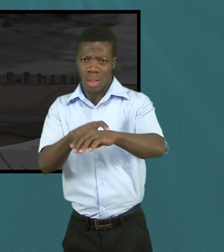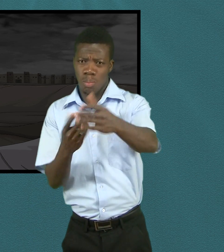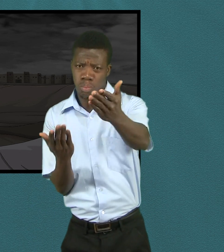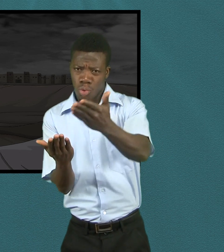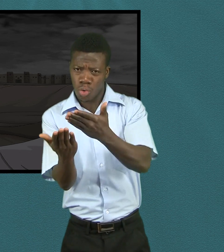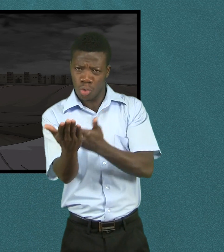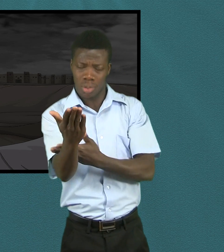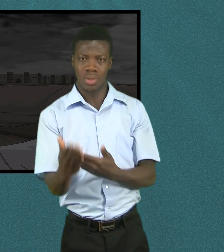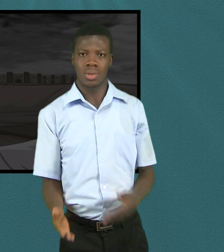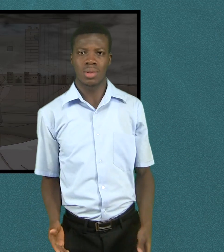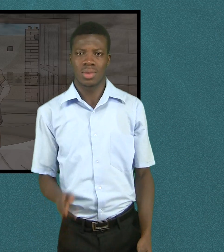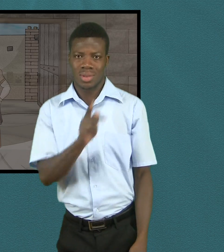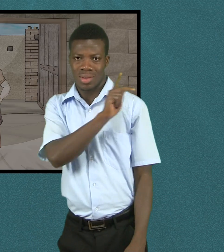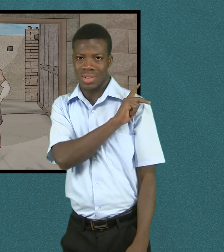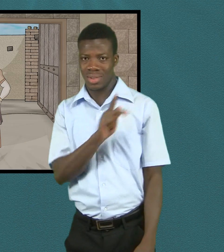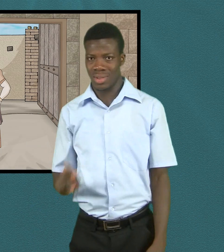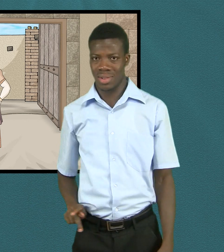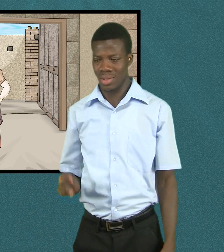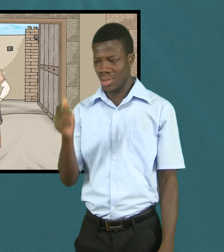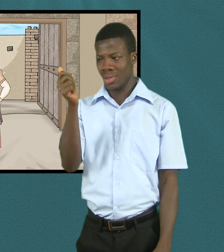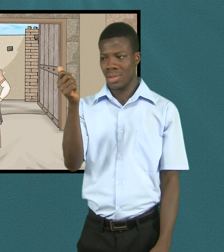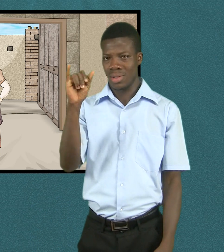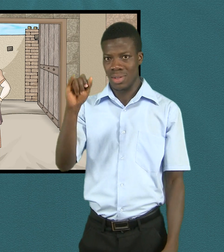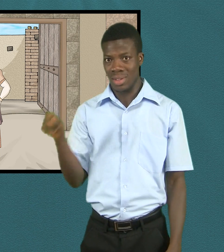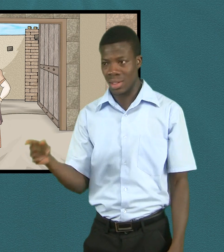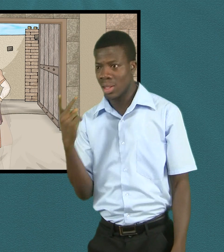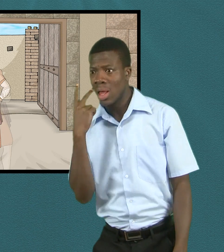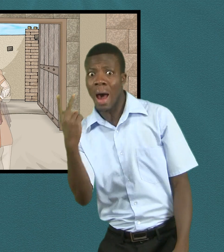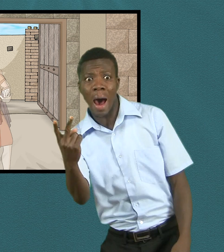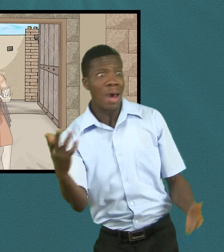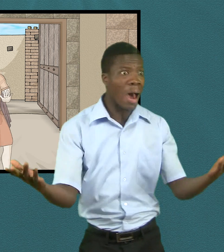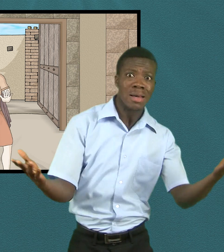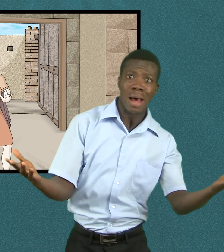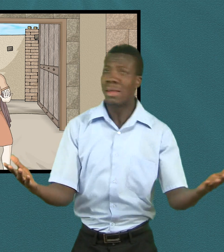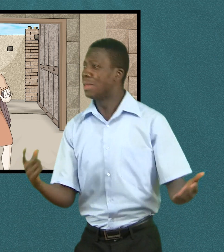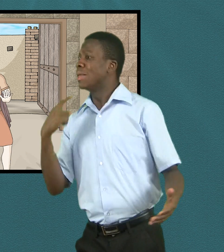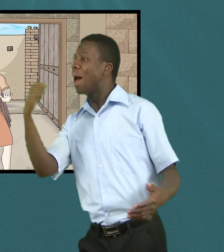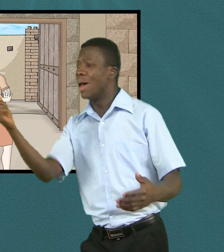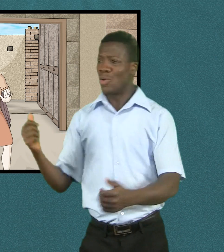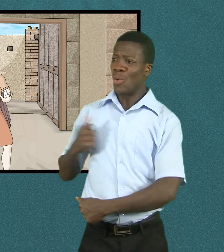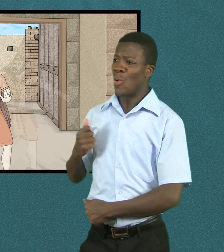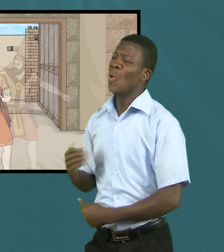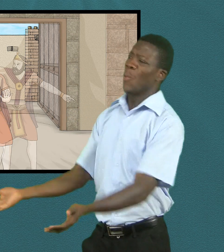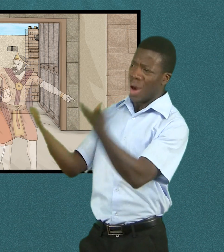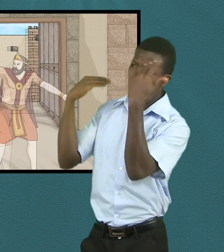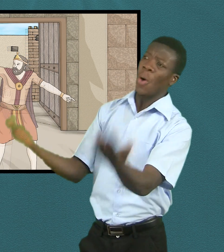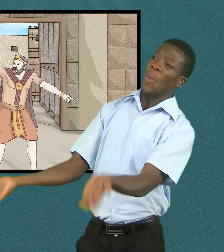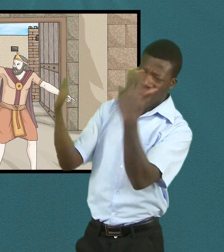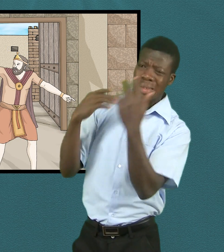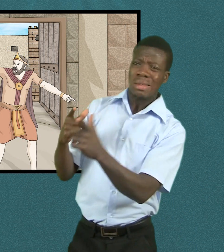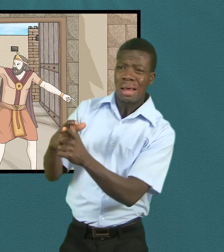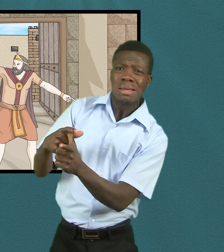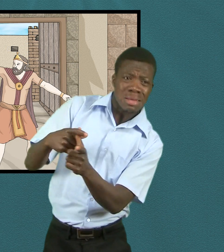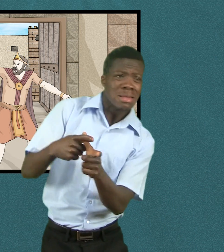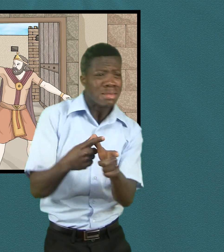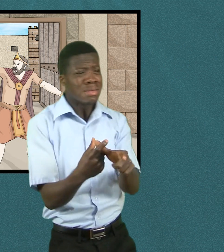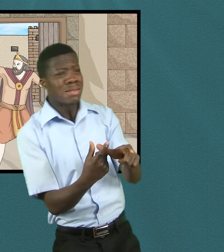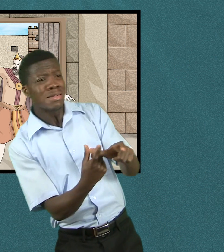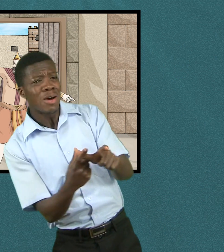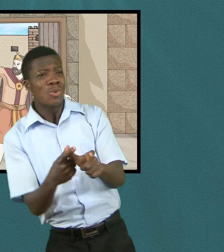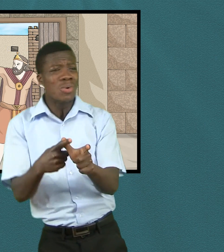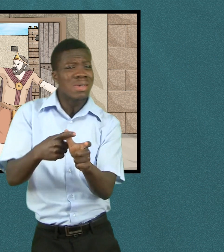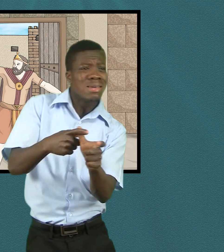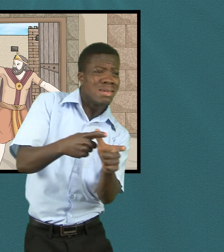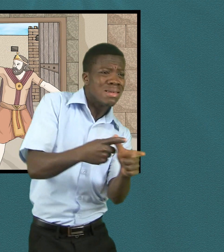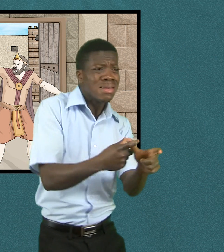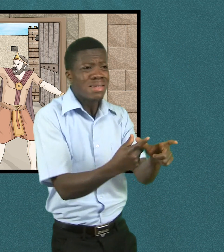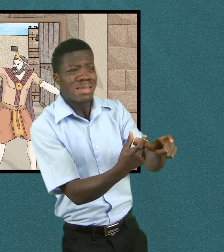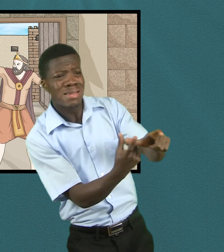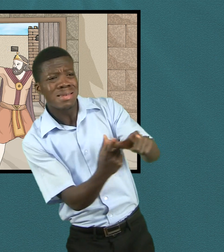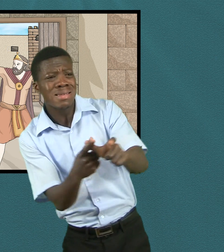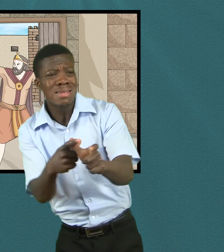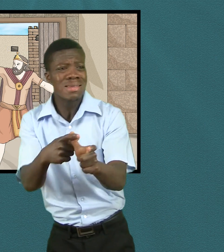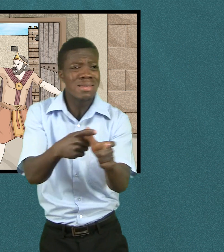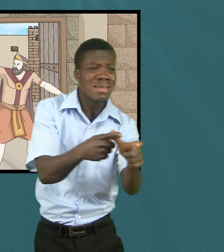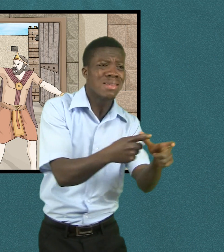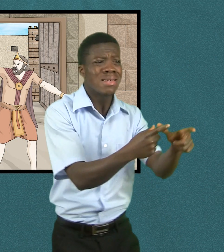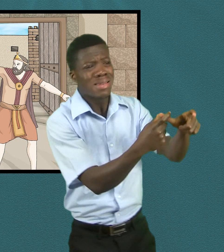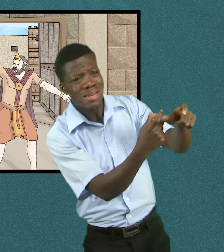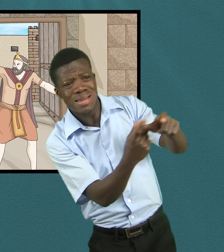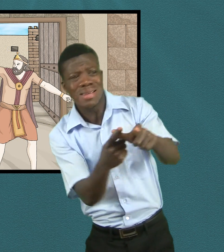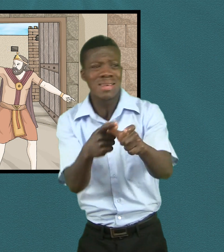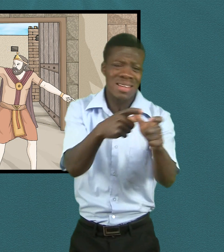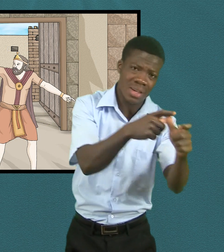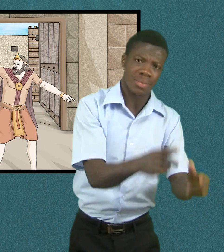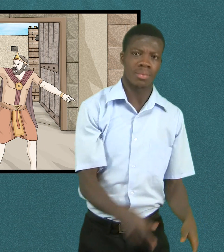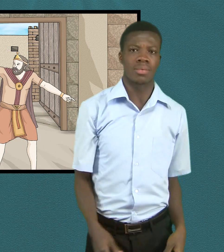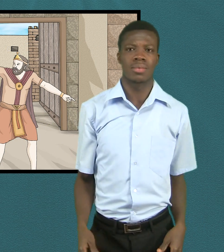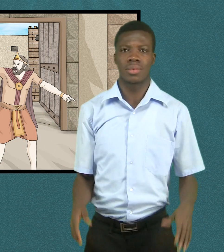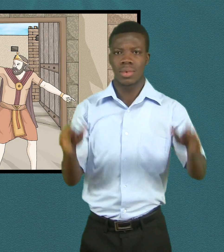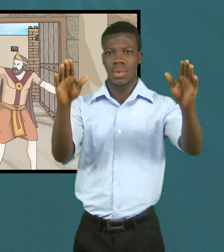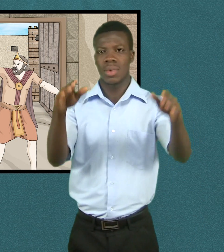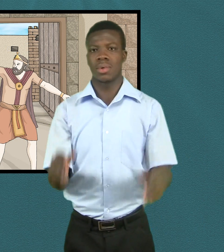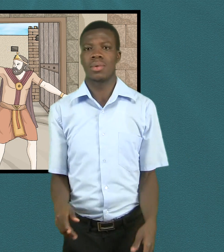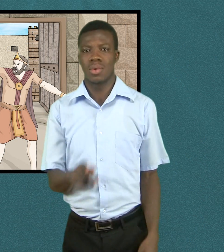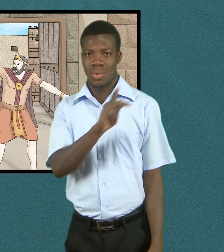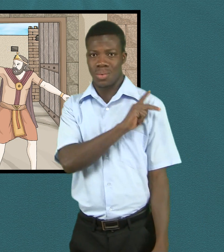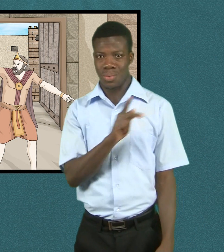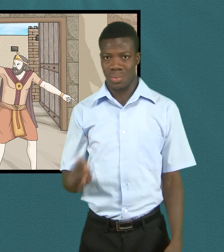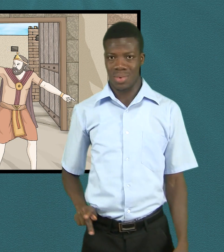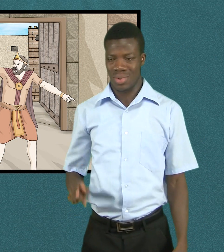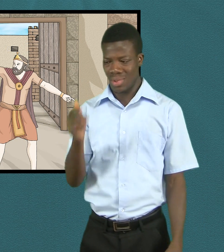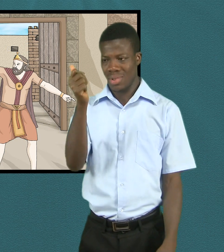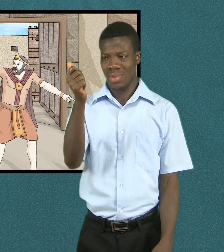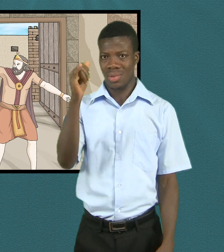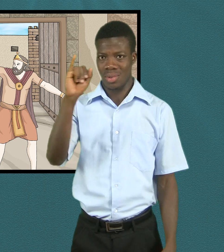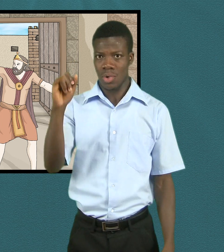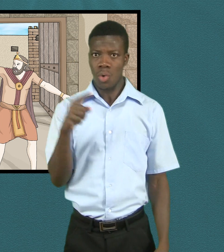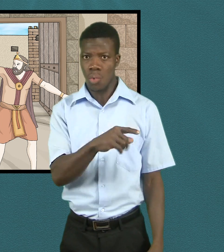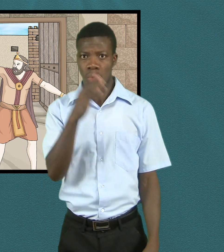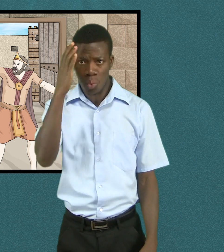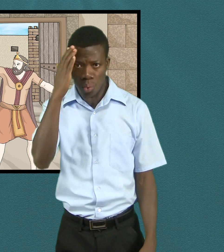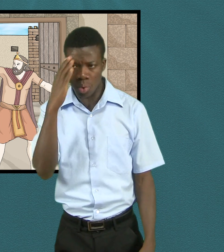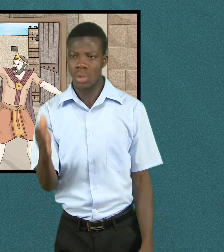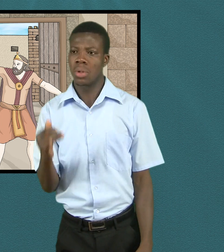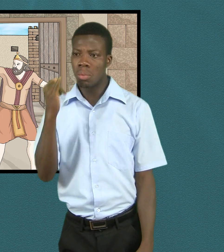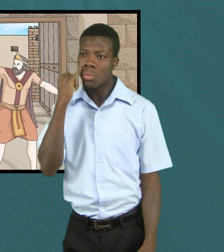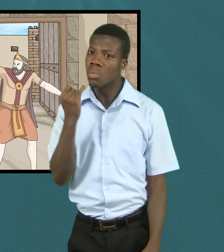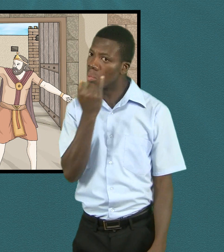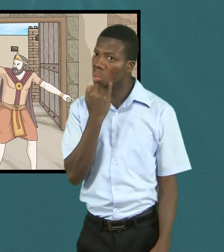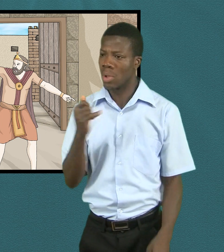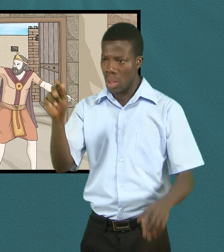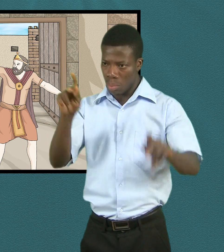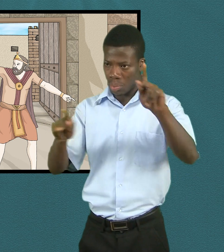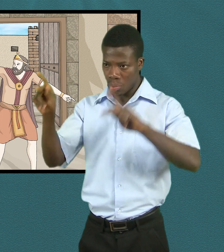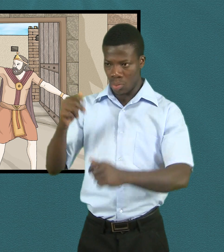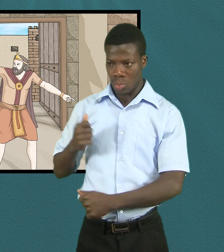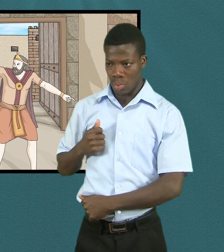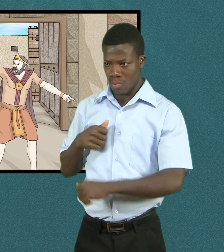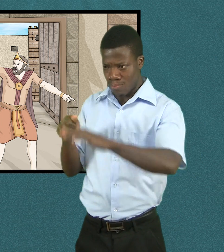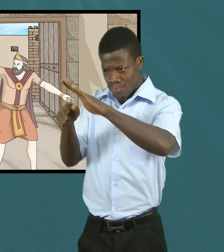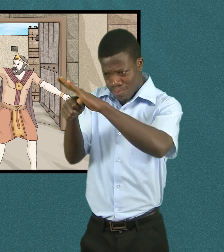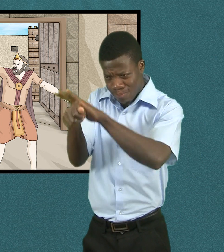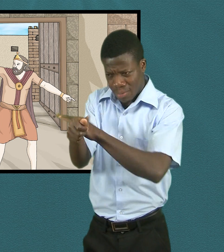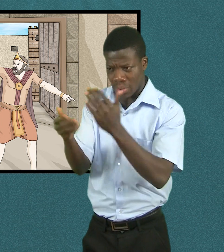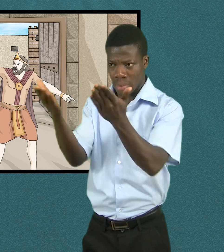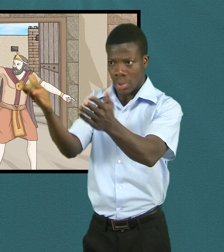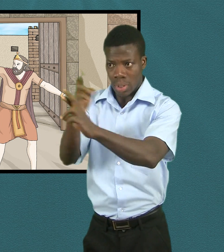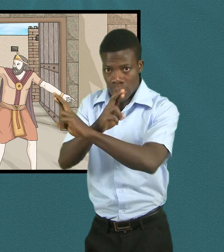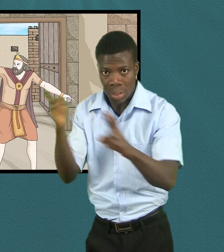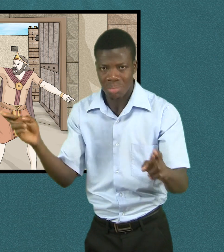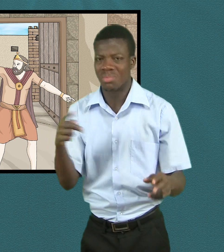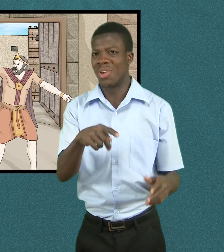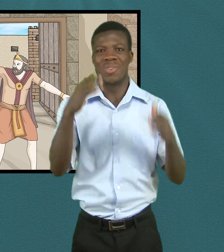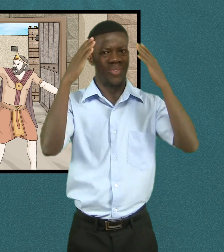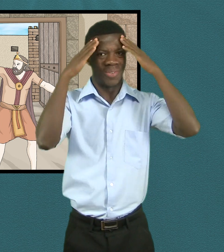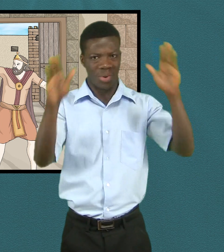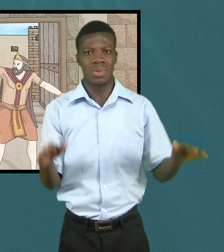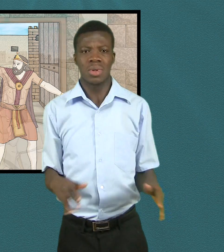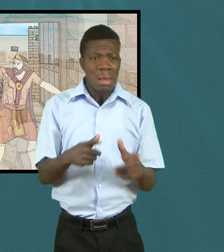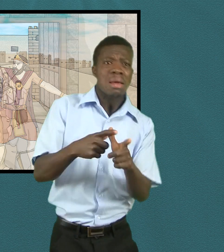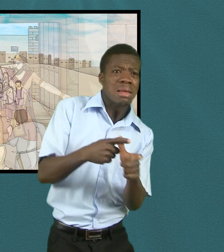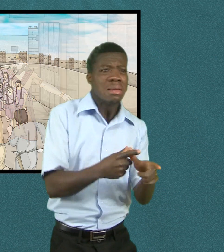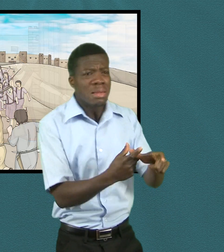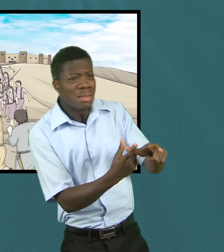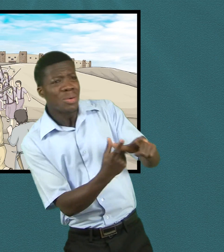When the king of Ai saw the Israelites, he hurried out early in the morning with the men of the city to engage them in battle at an appointed place overlooking the Arabah.